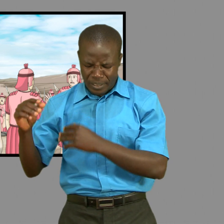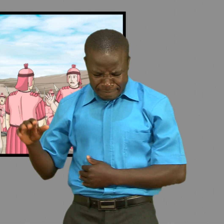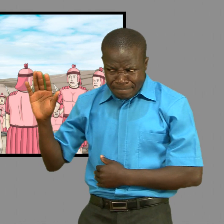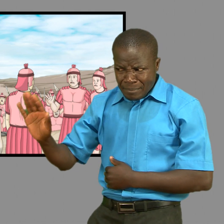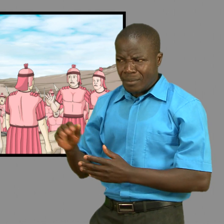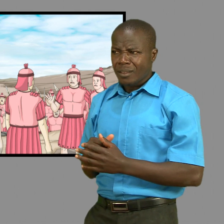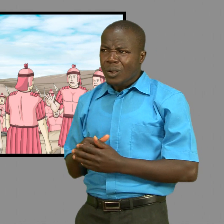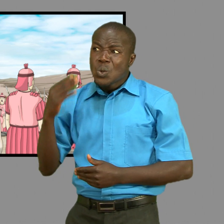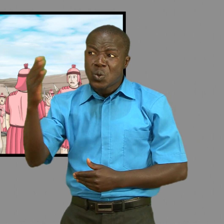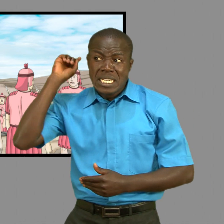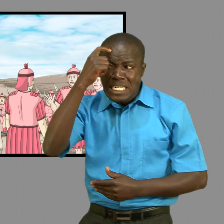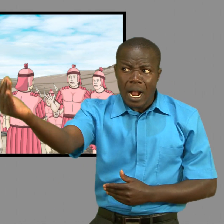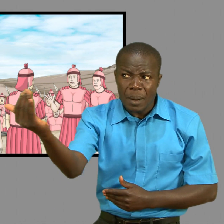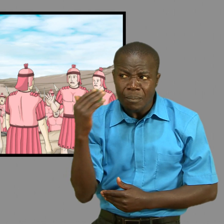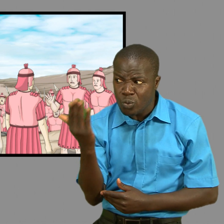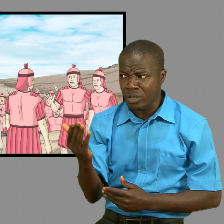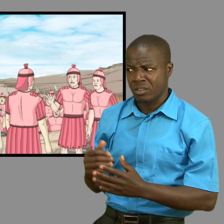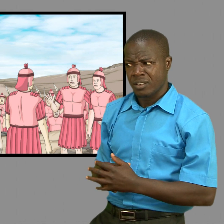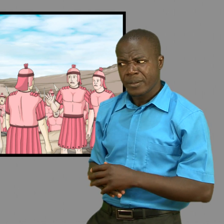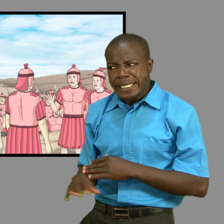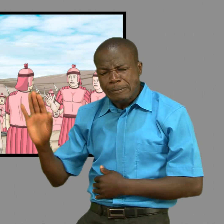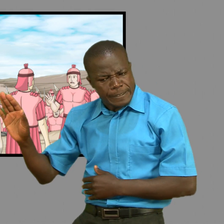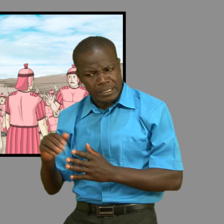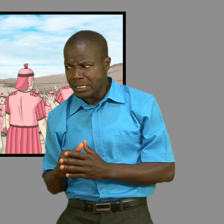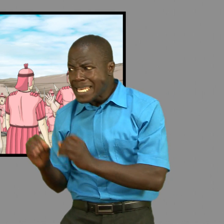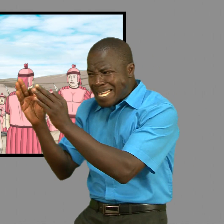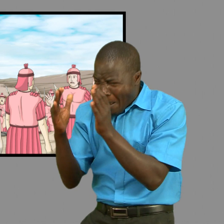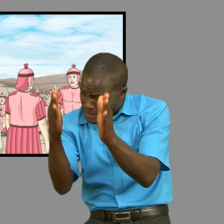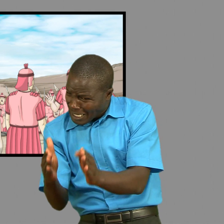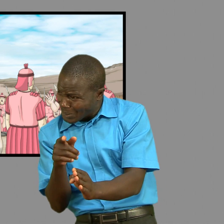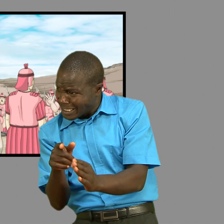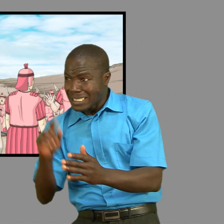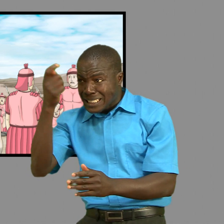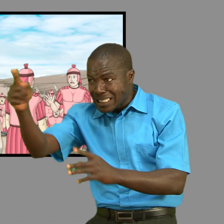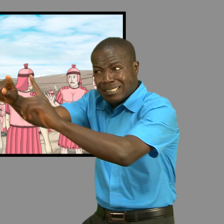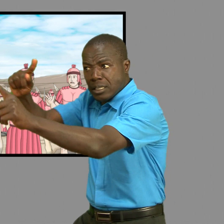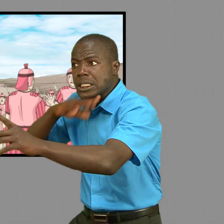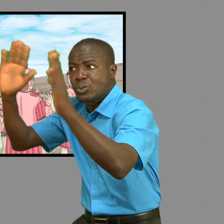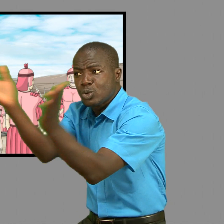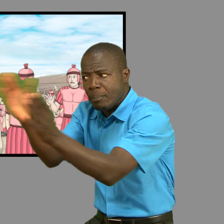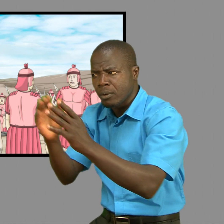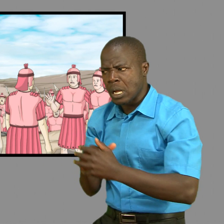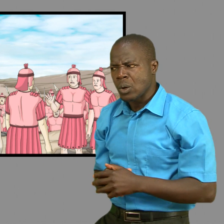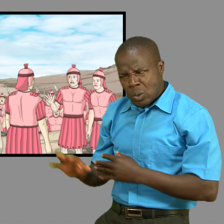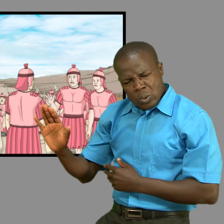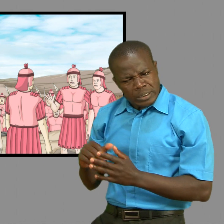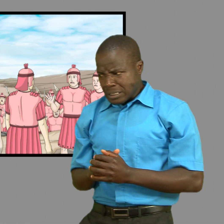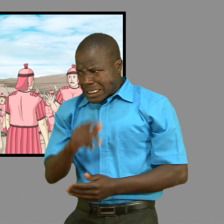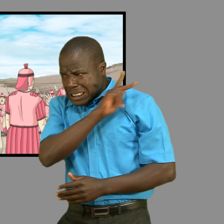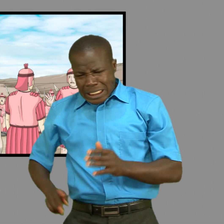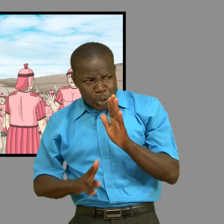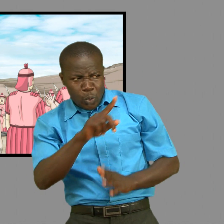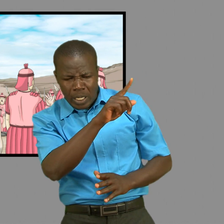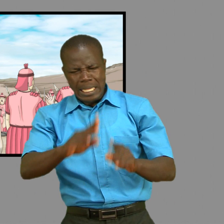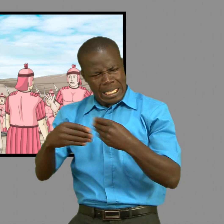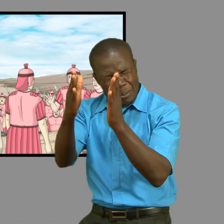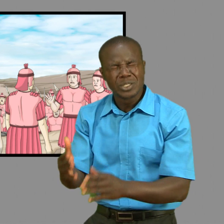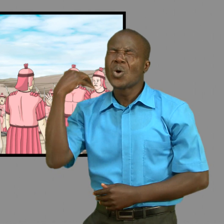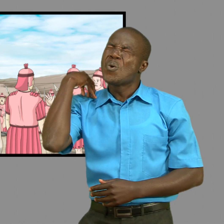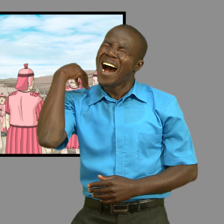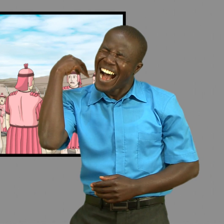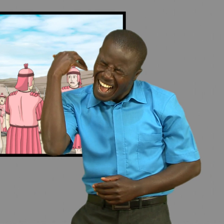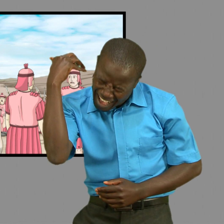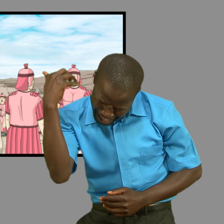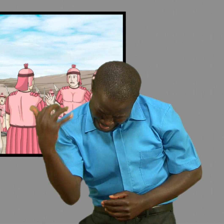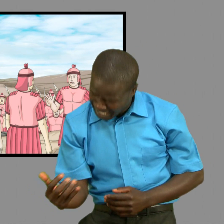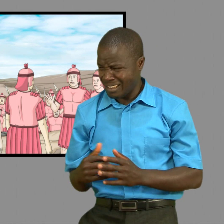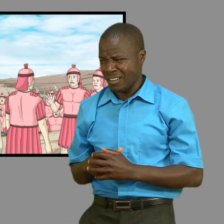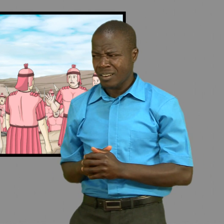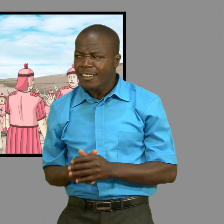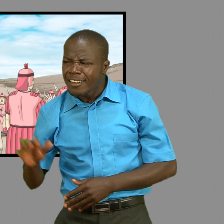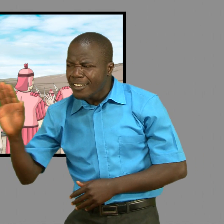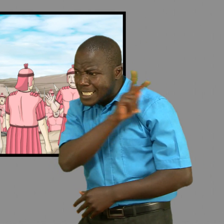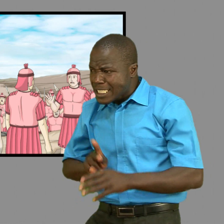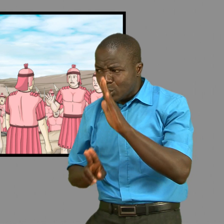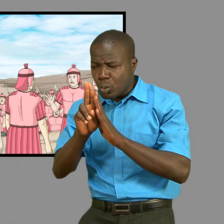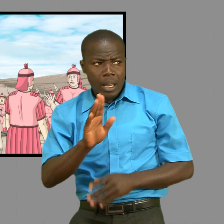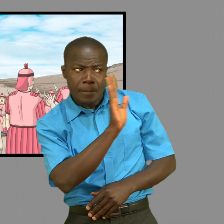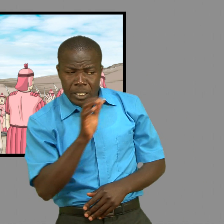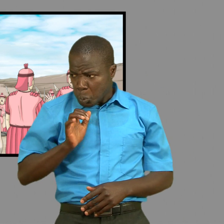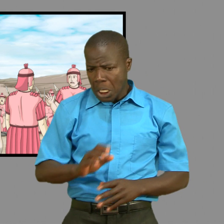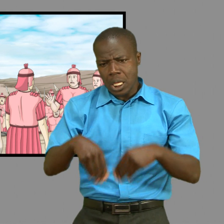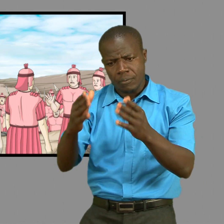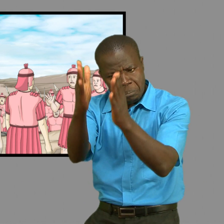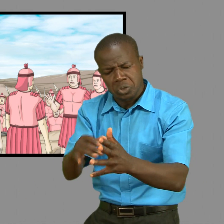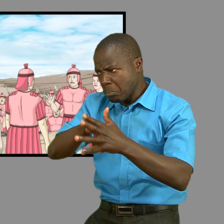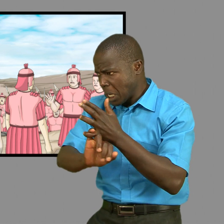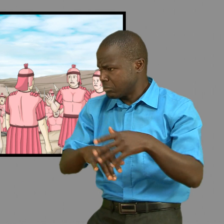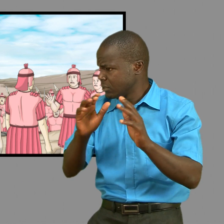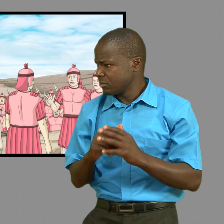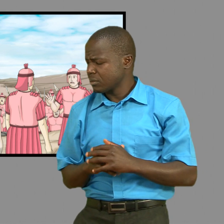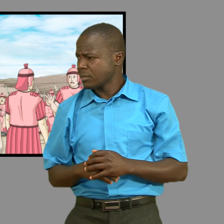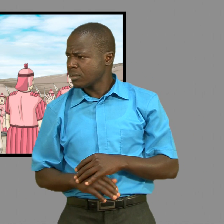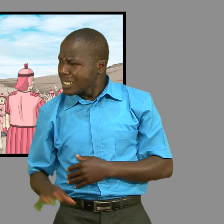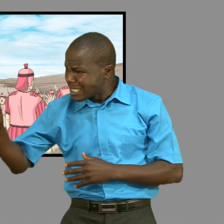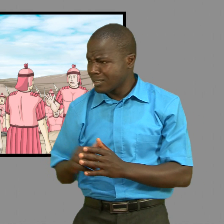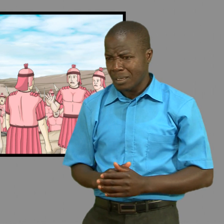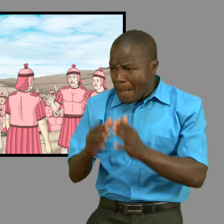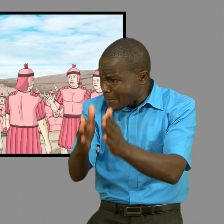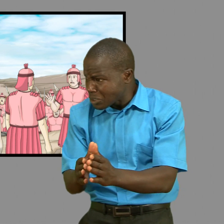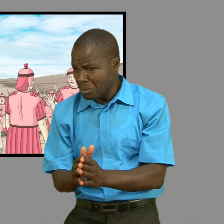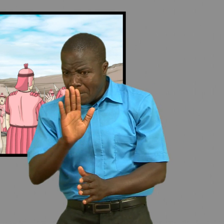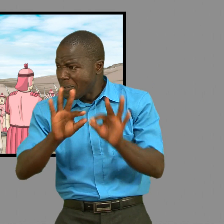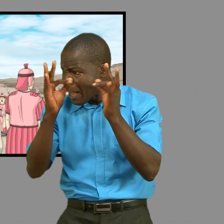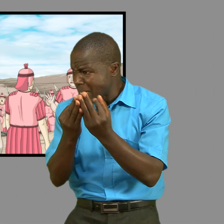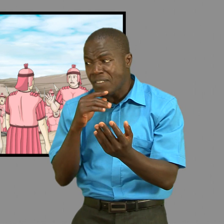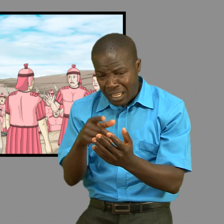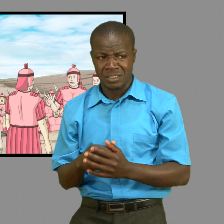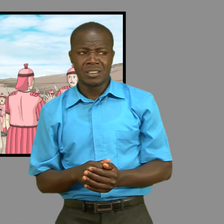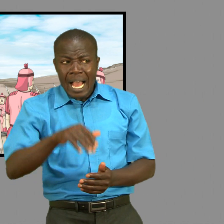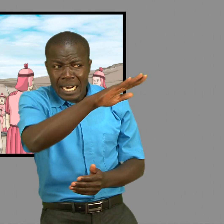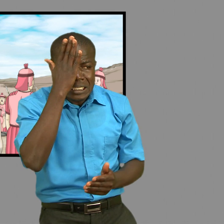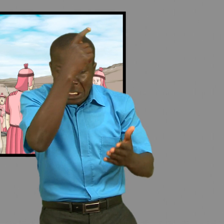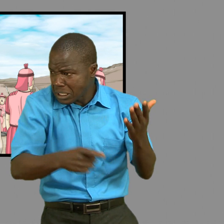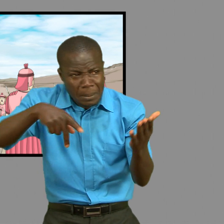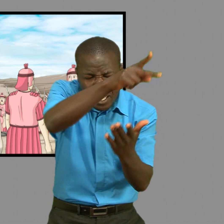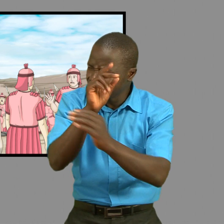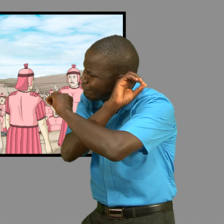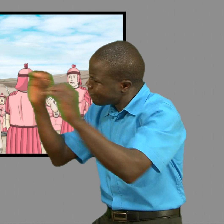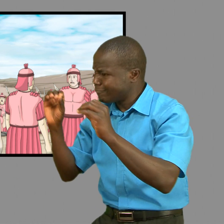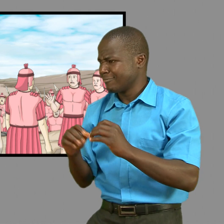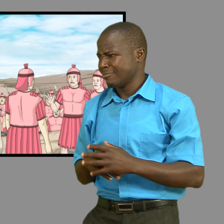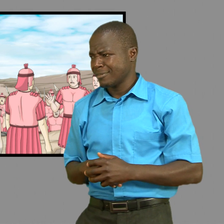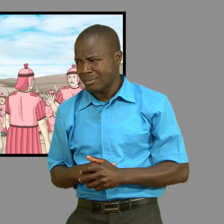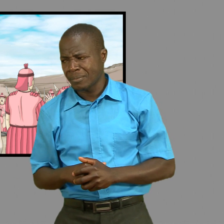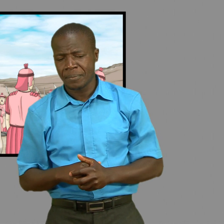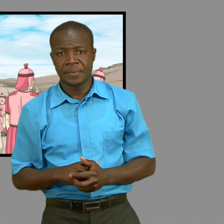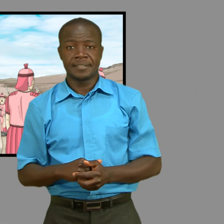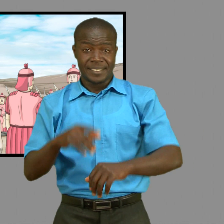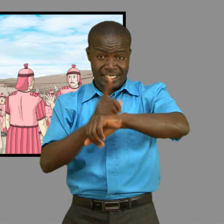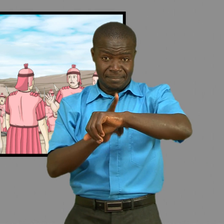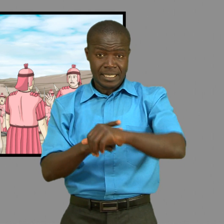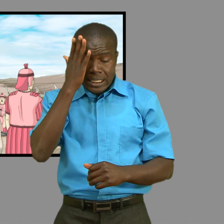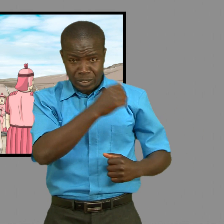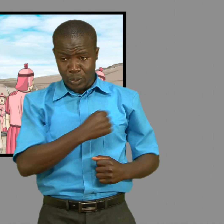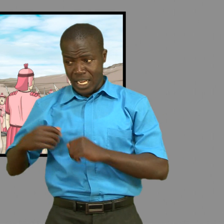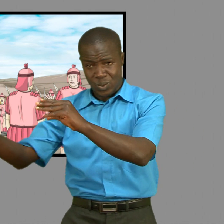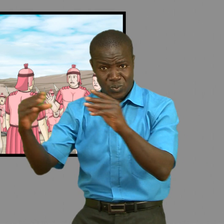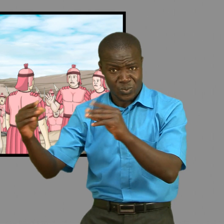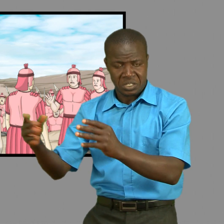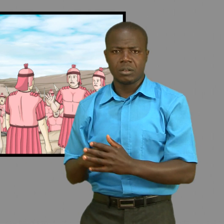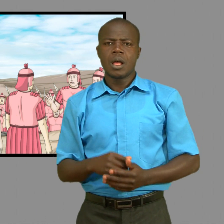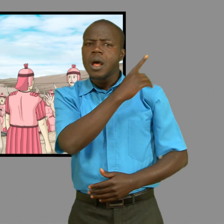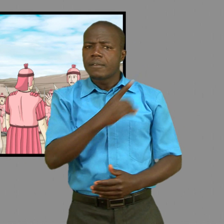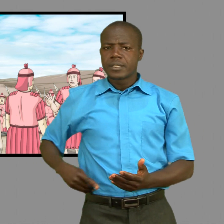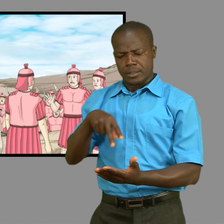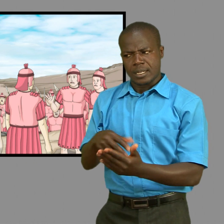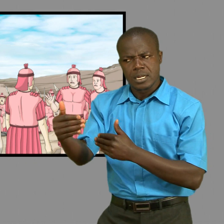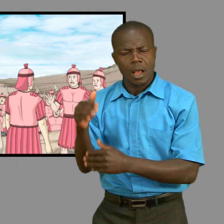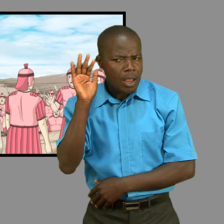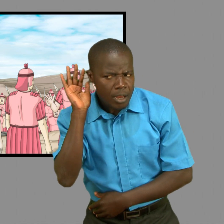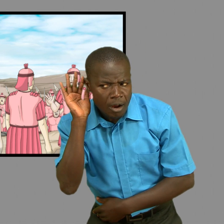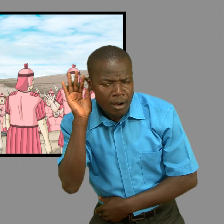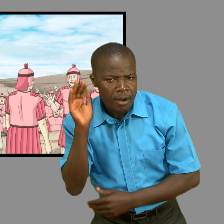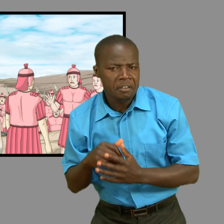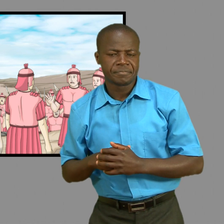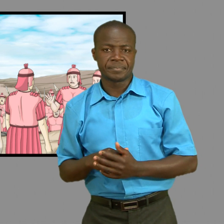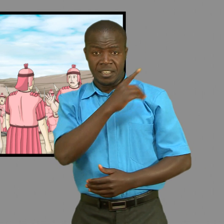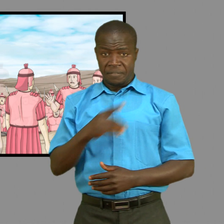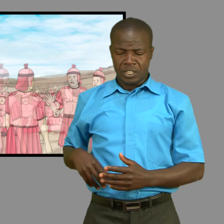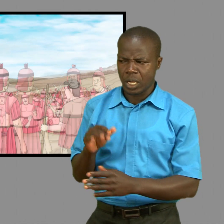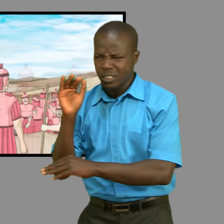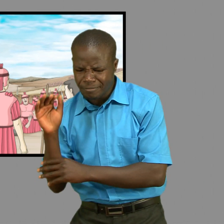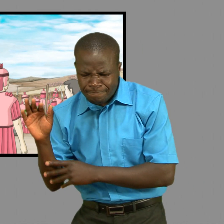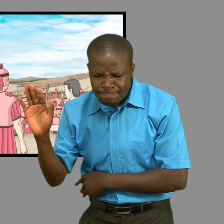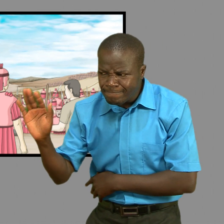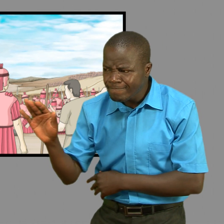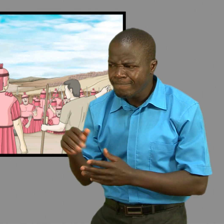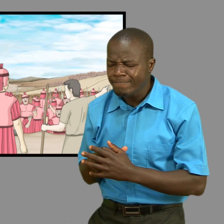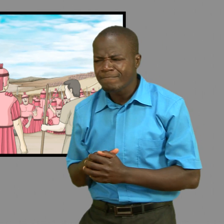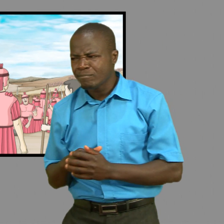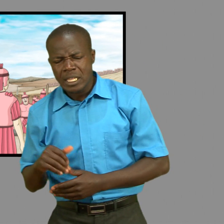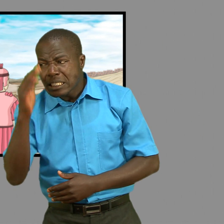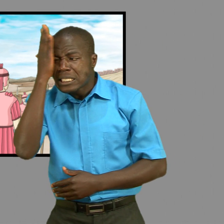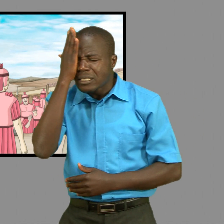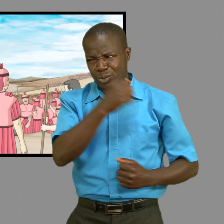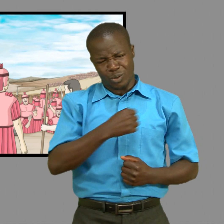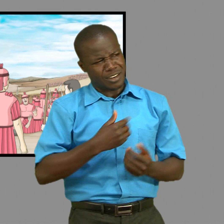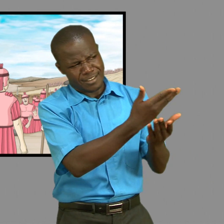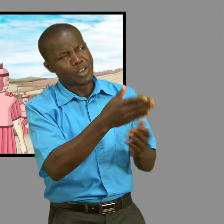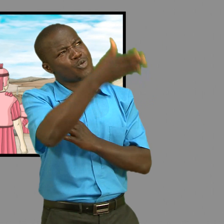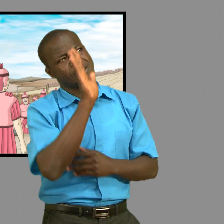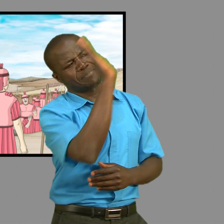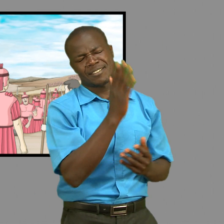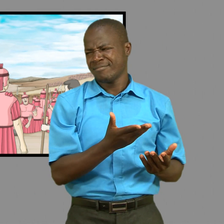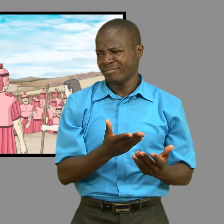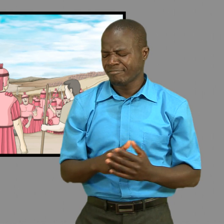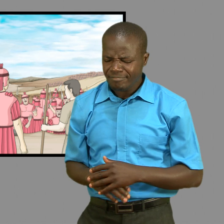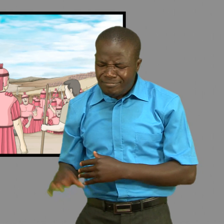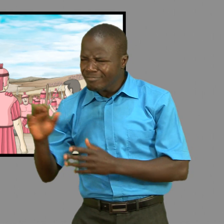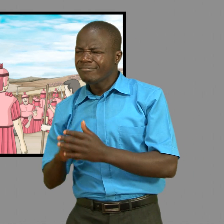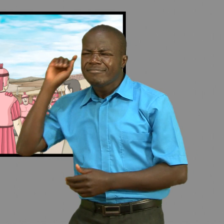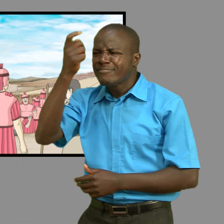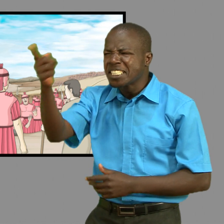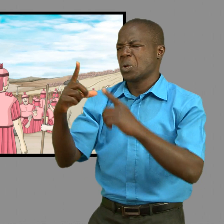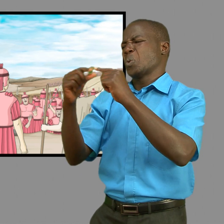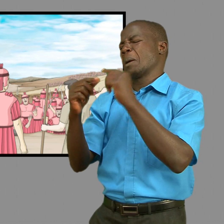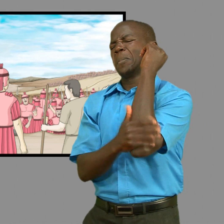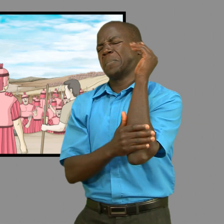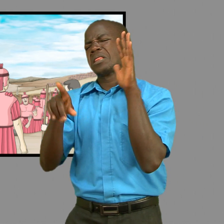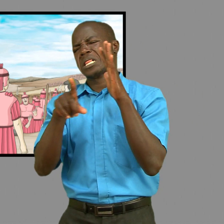When all the men of Israel saw Goliath, they fled from him in great fear. Now the men of Israel had been saying, “Do you see this man who keeps coming out to defy Israel? To the man who kills him the king will give great riches.